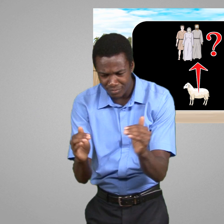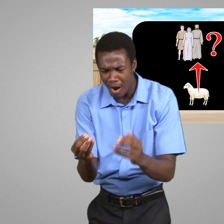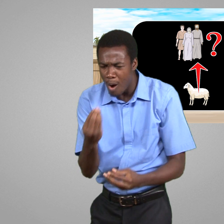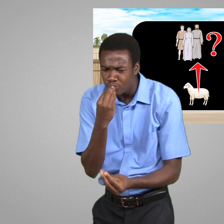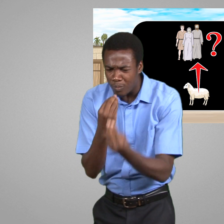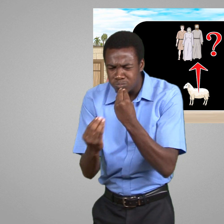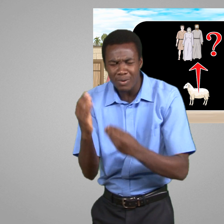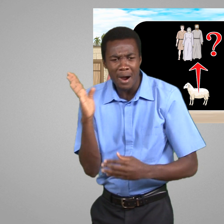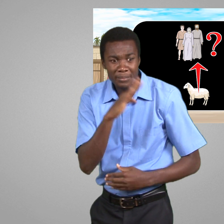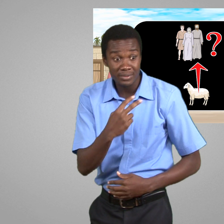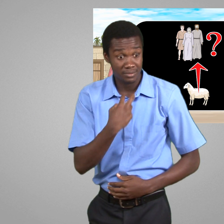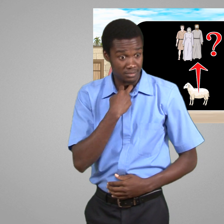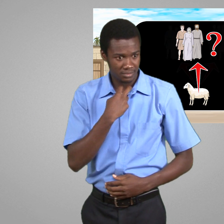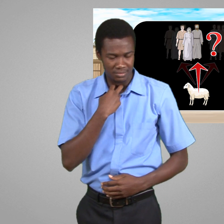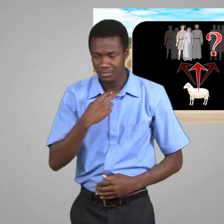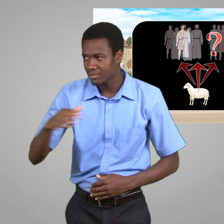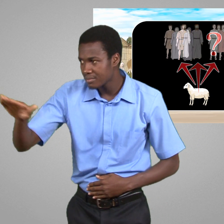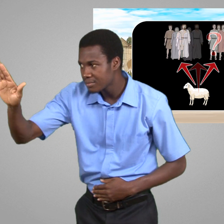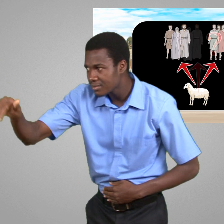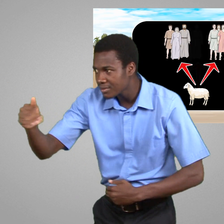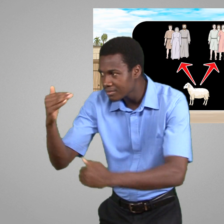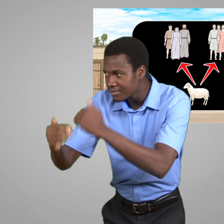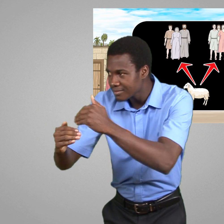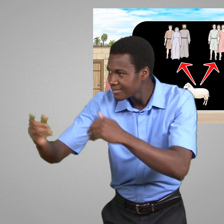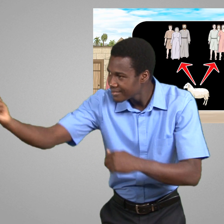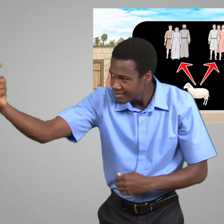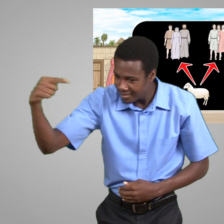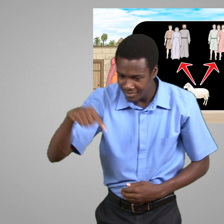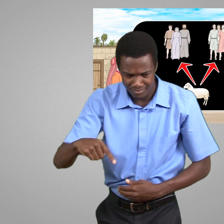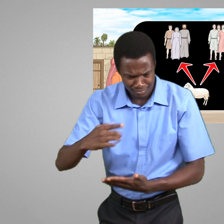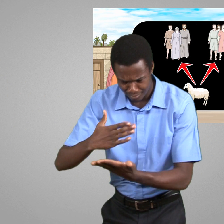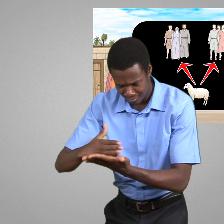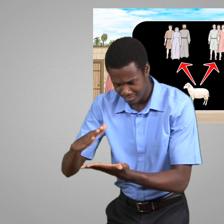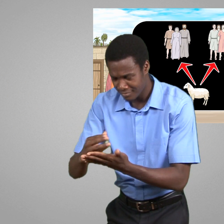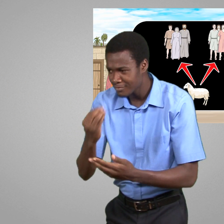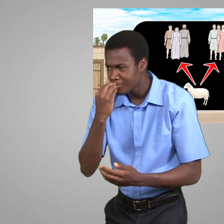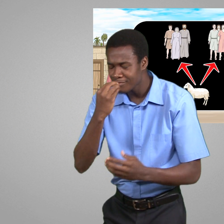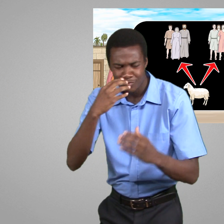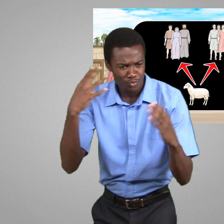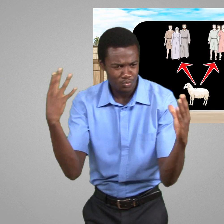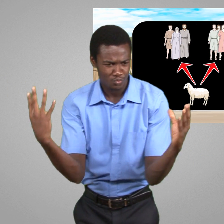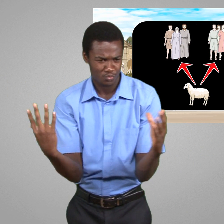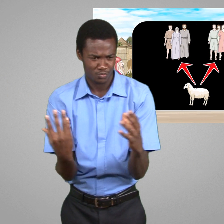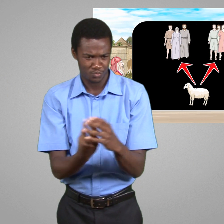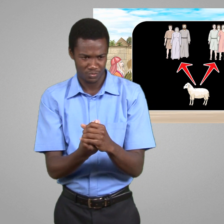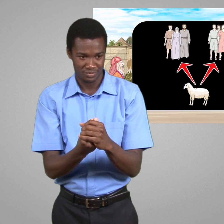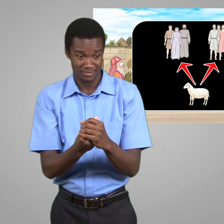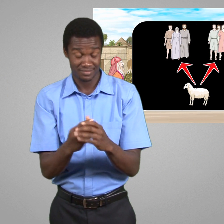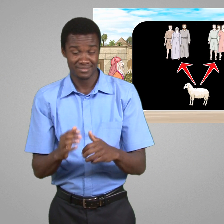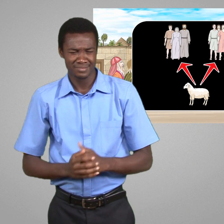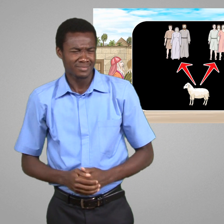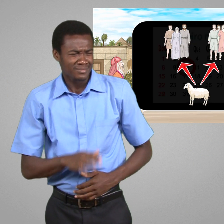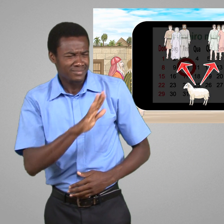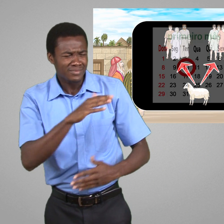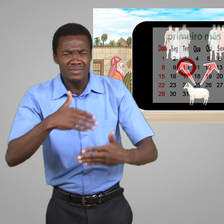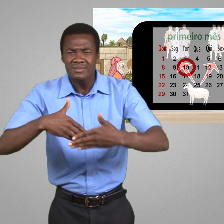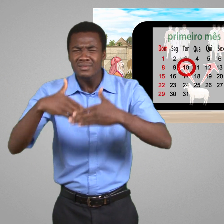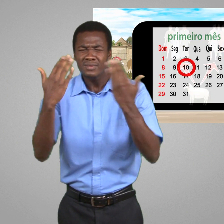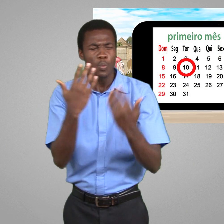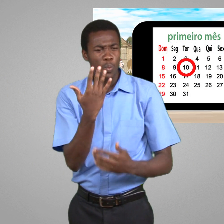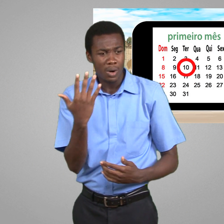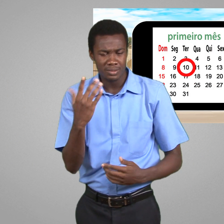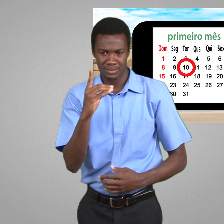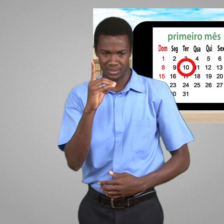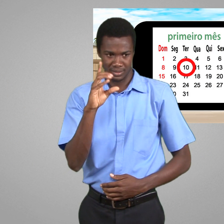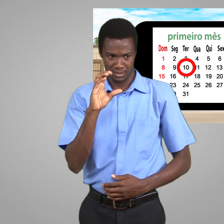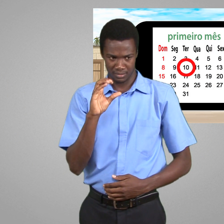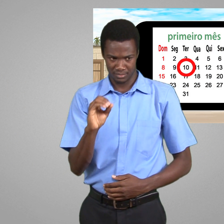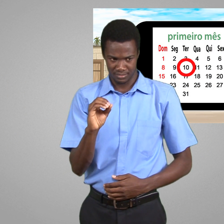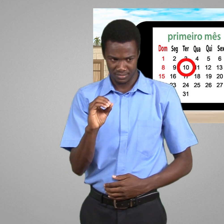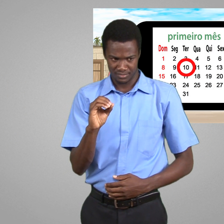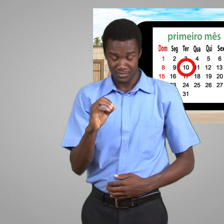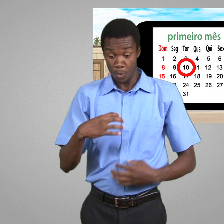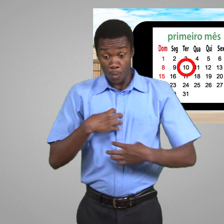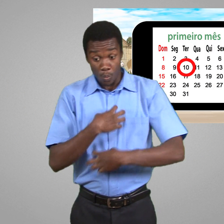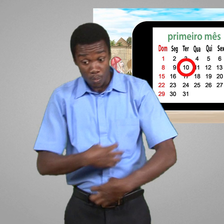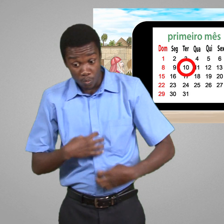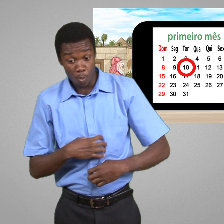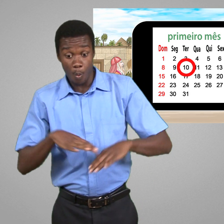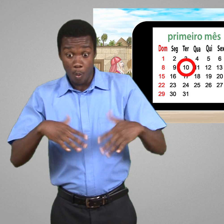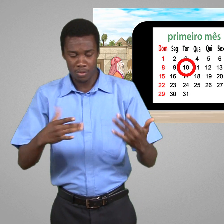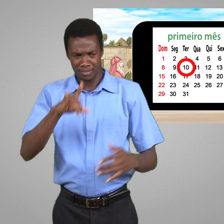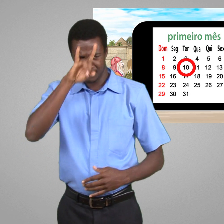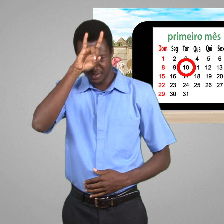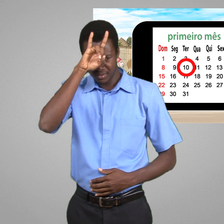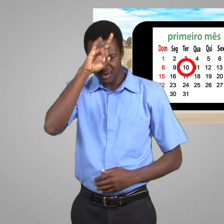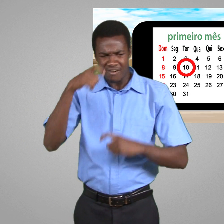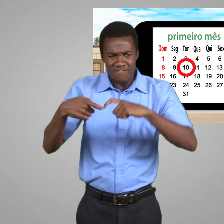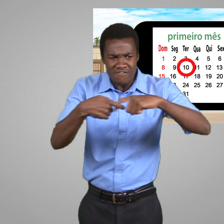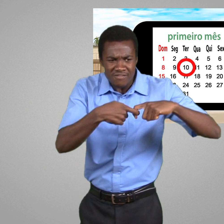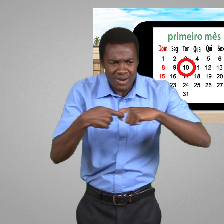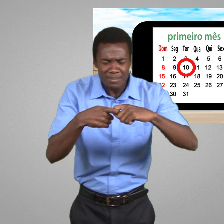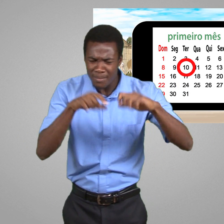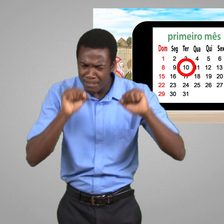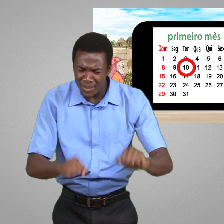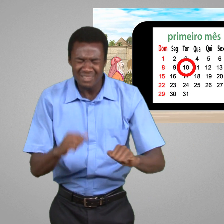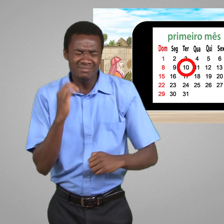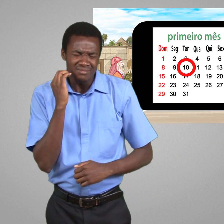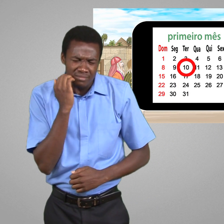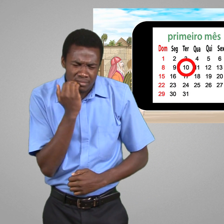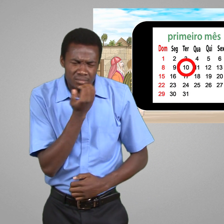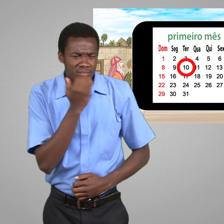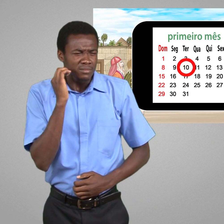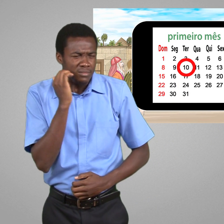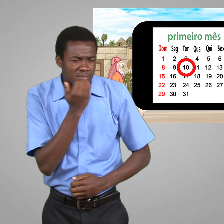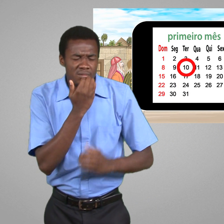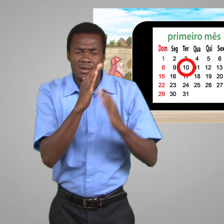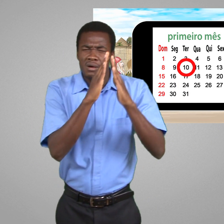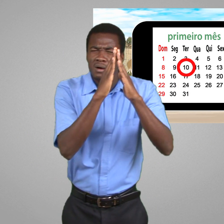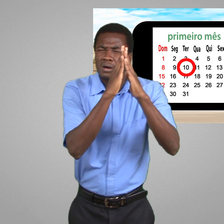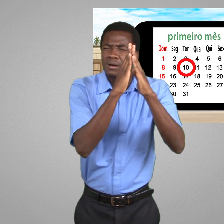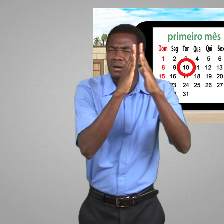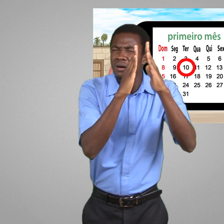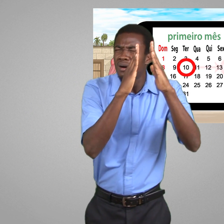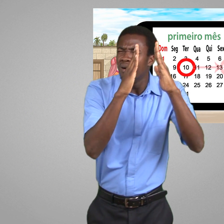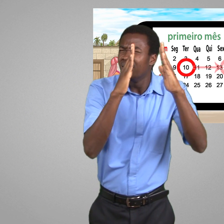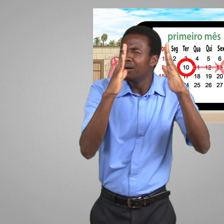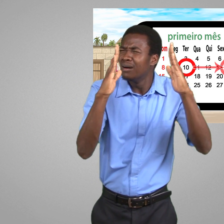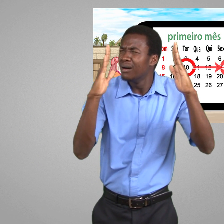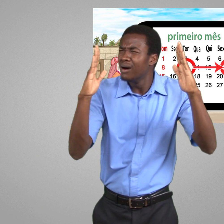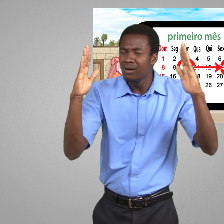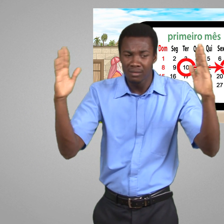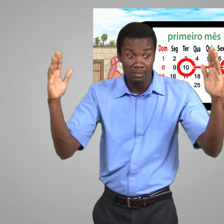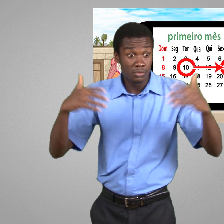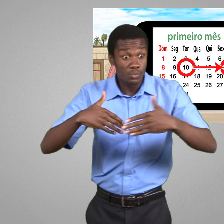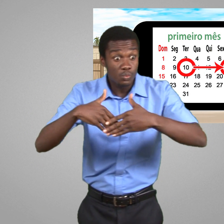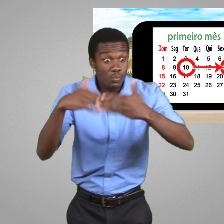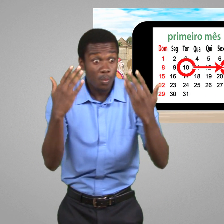Your lamb must be an unblemished year-old male, and you may take it from the sheep or the goats.